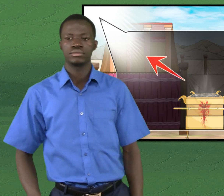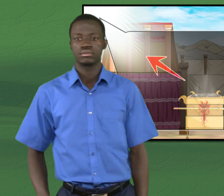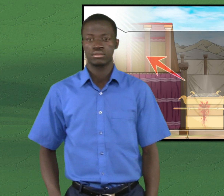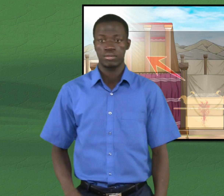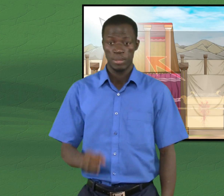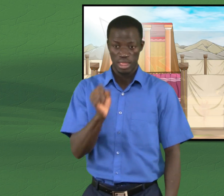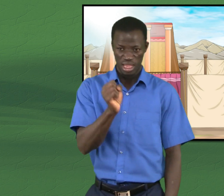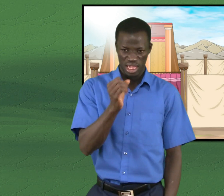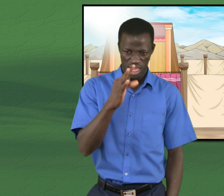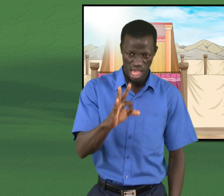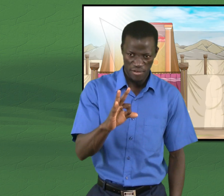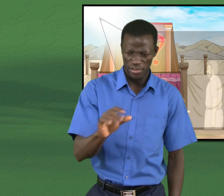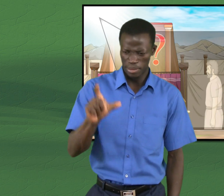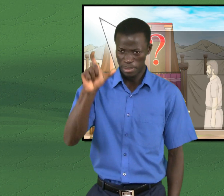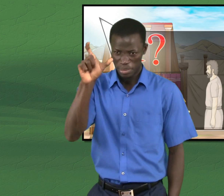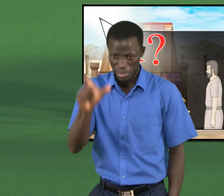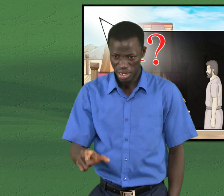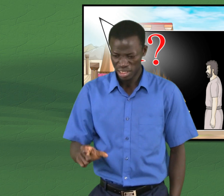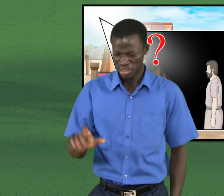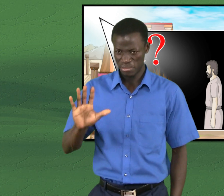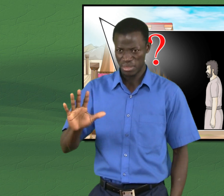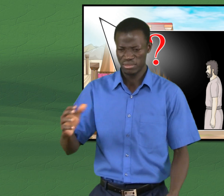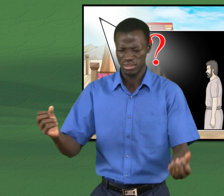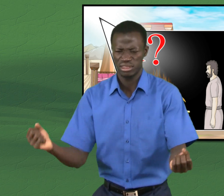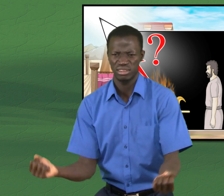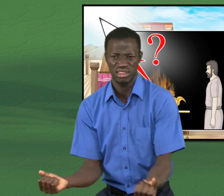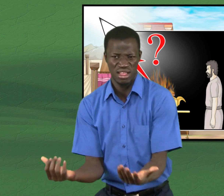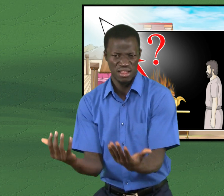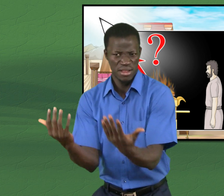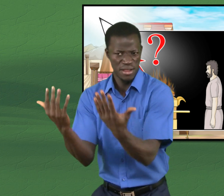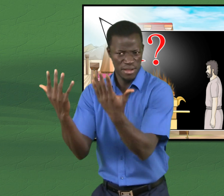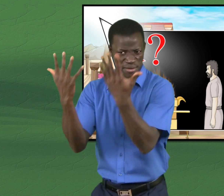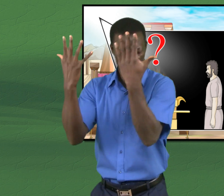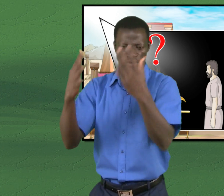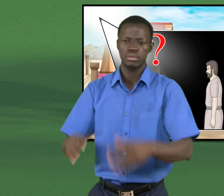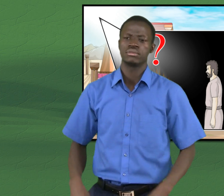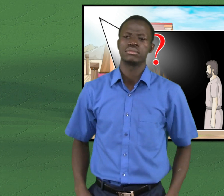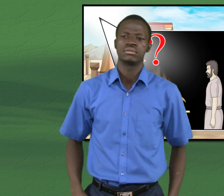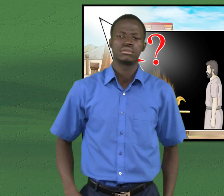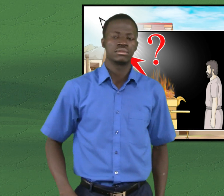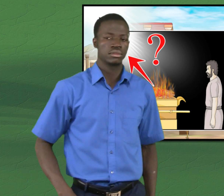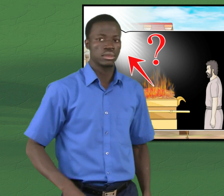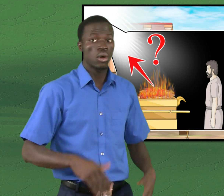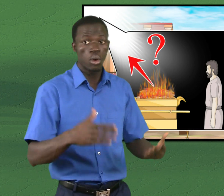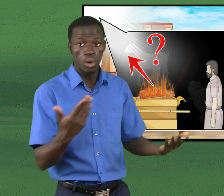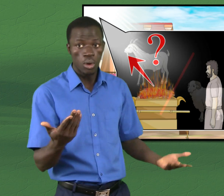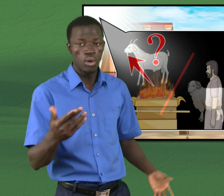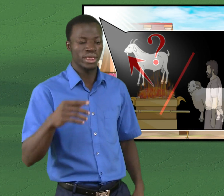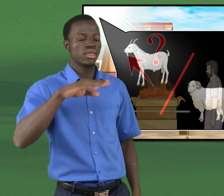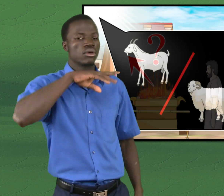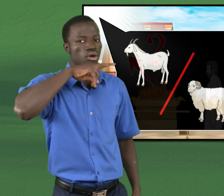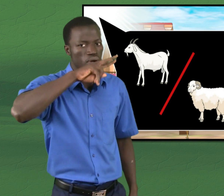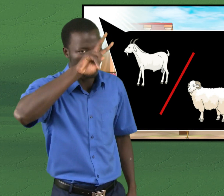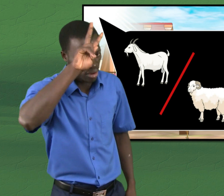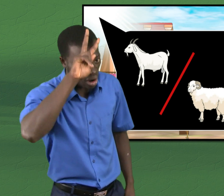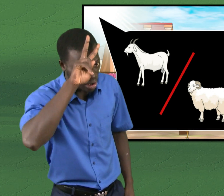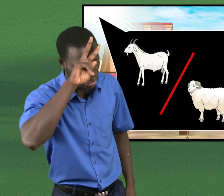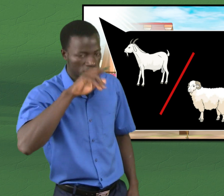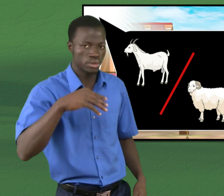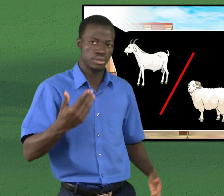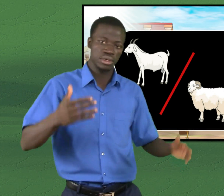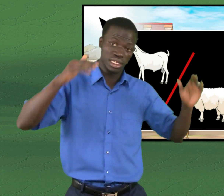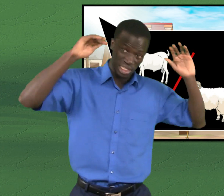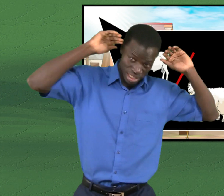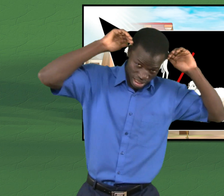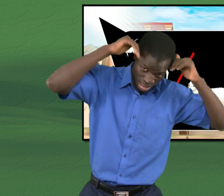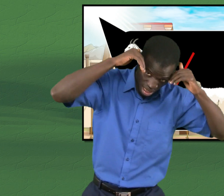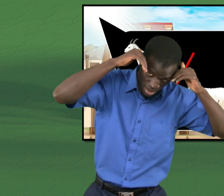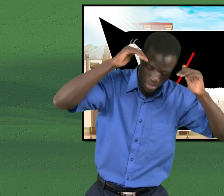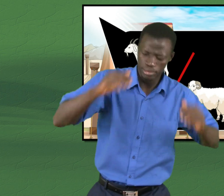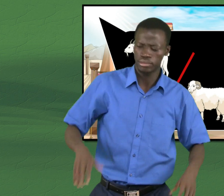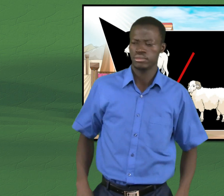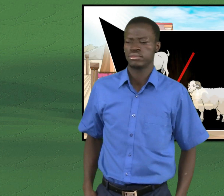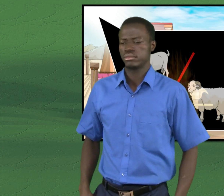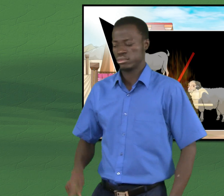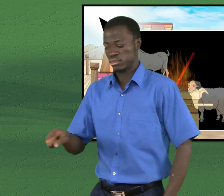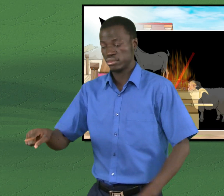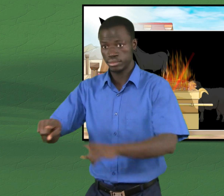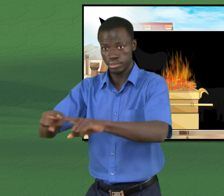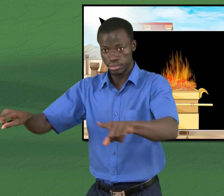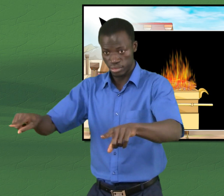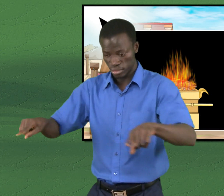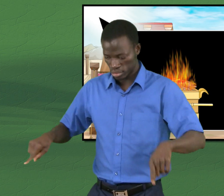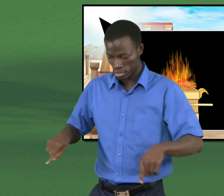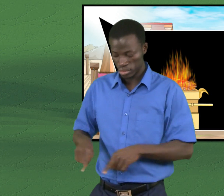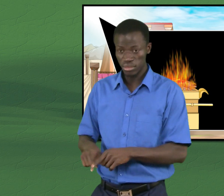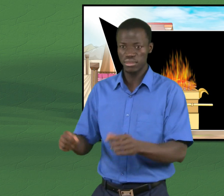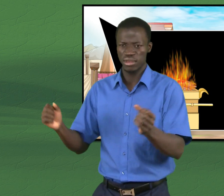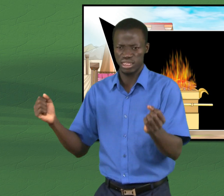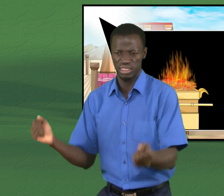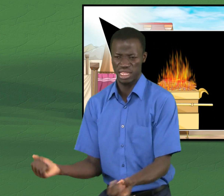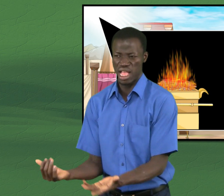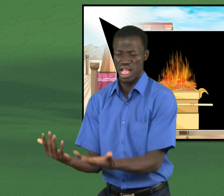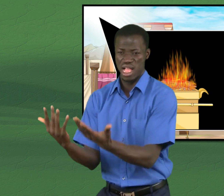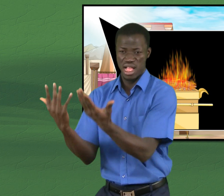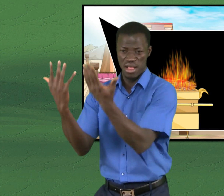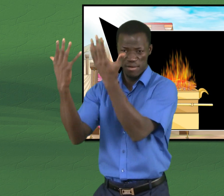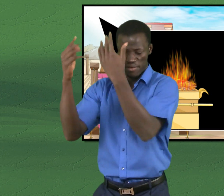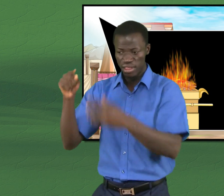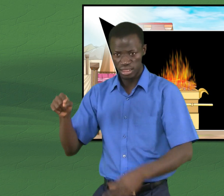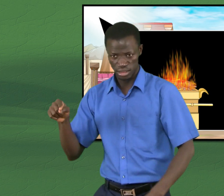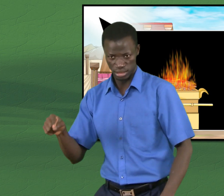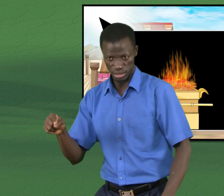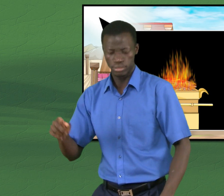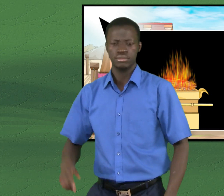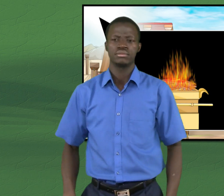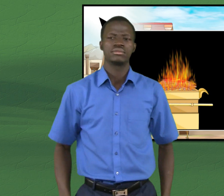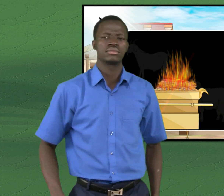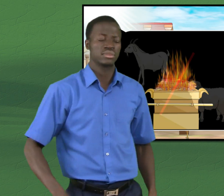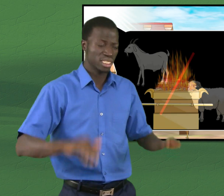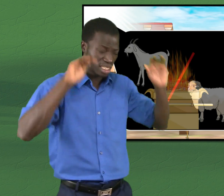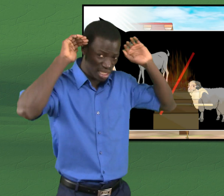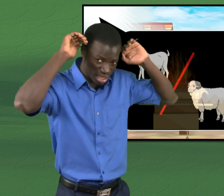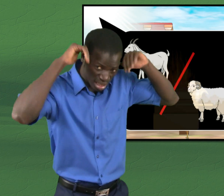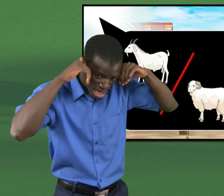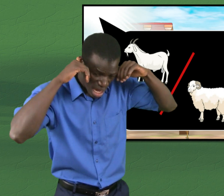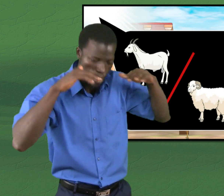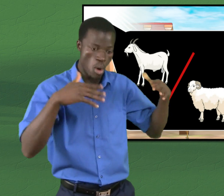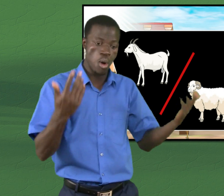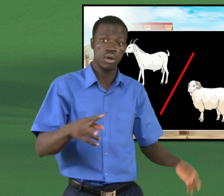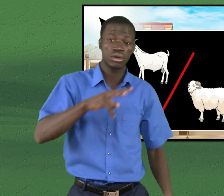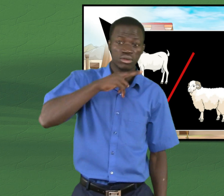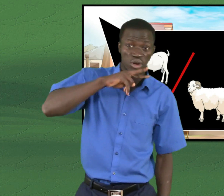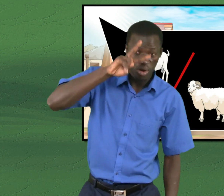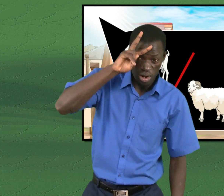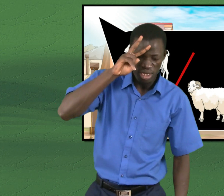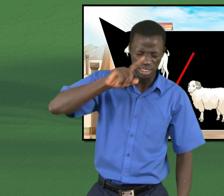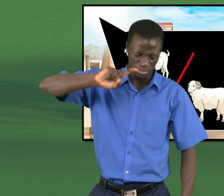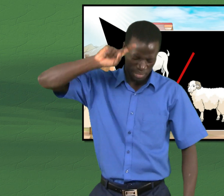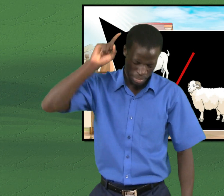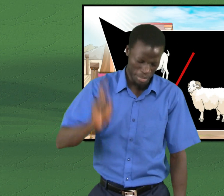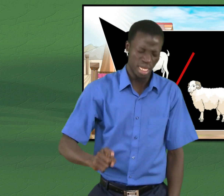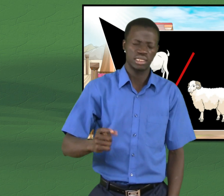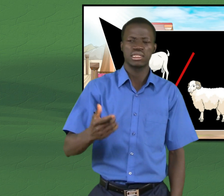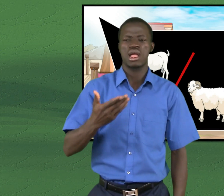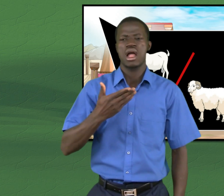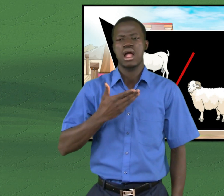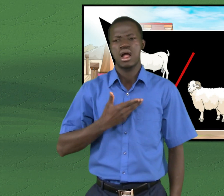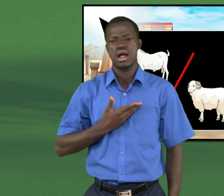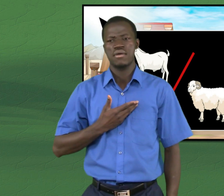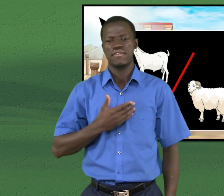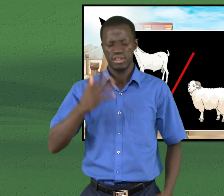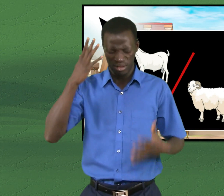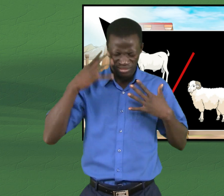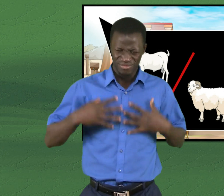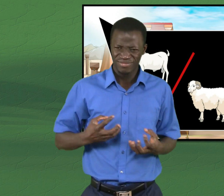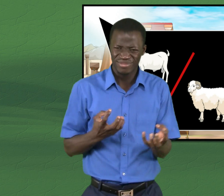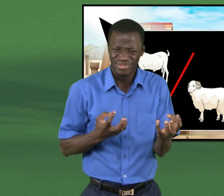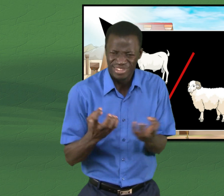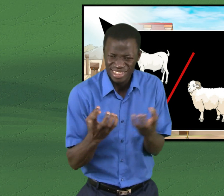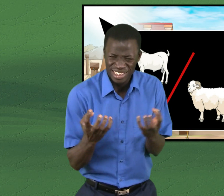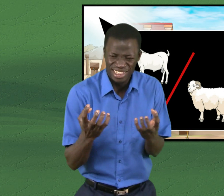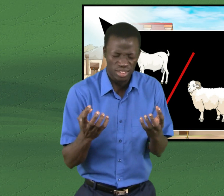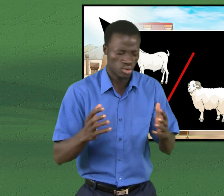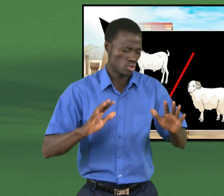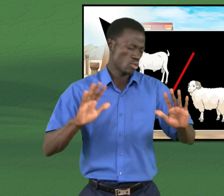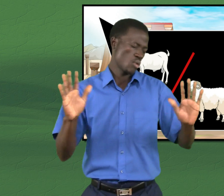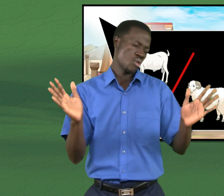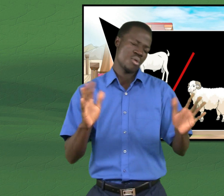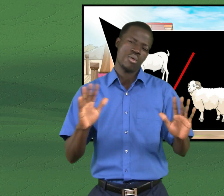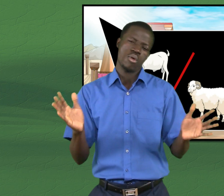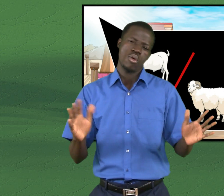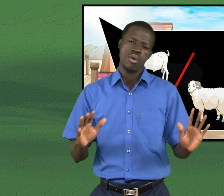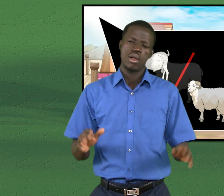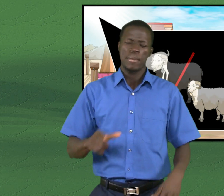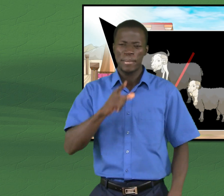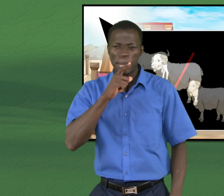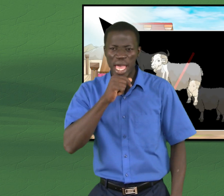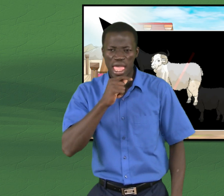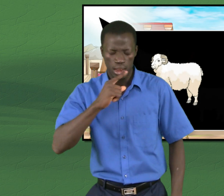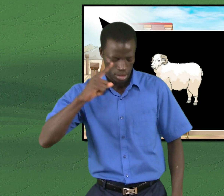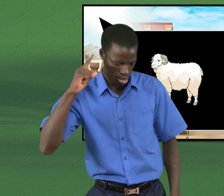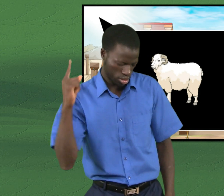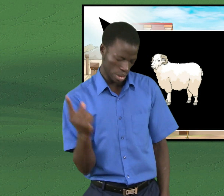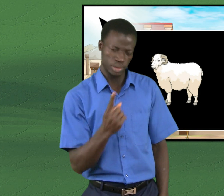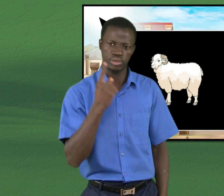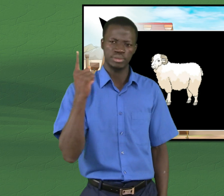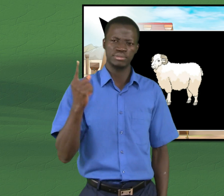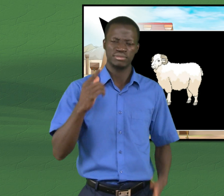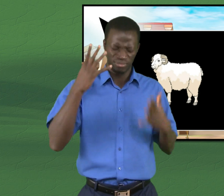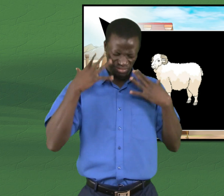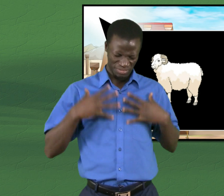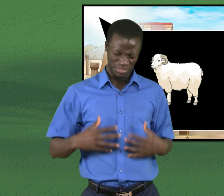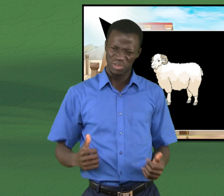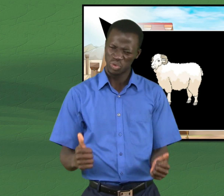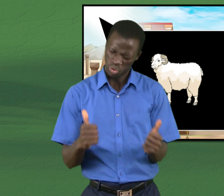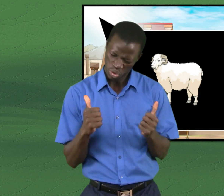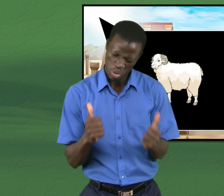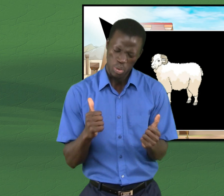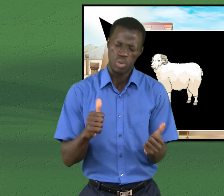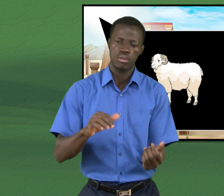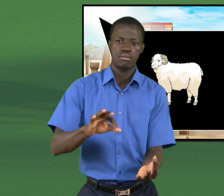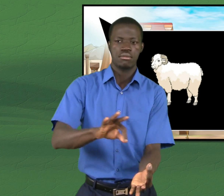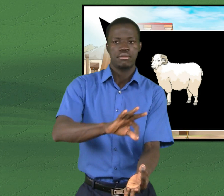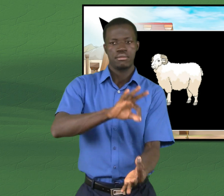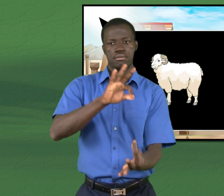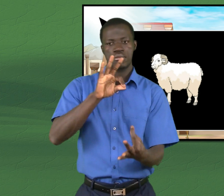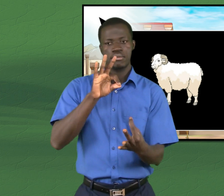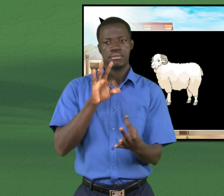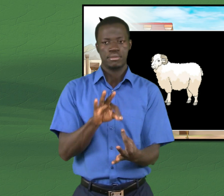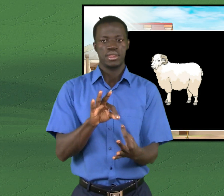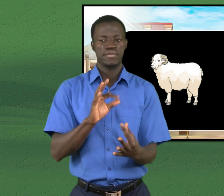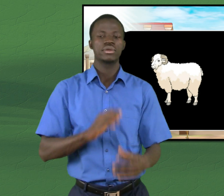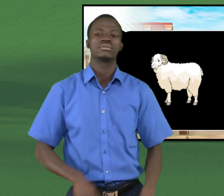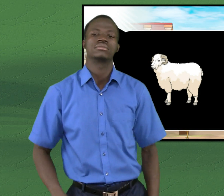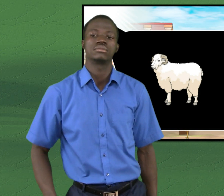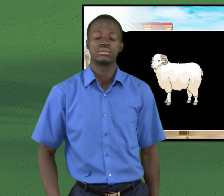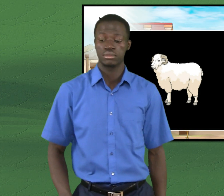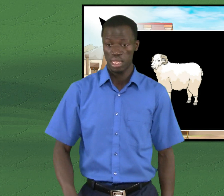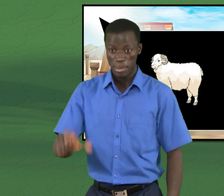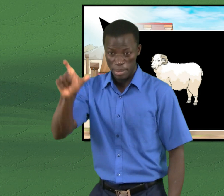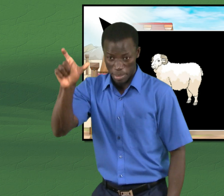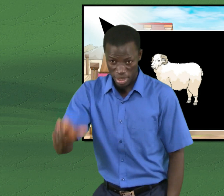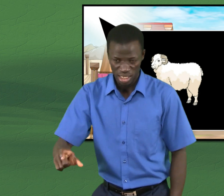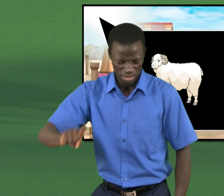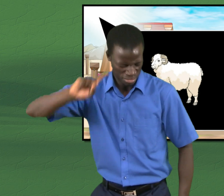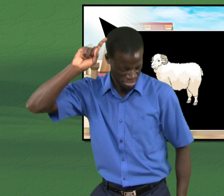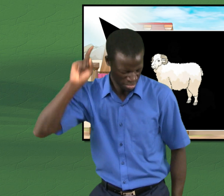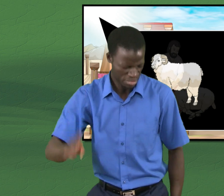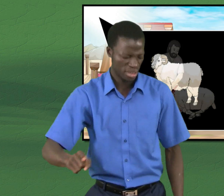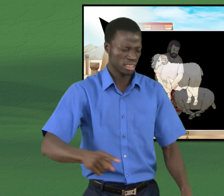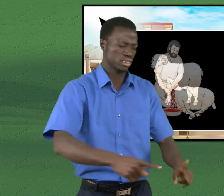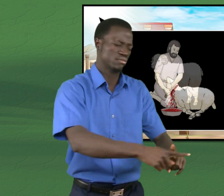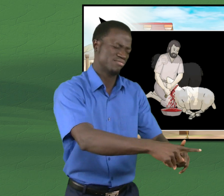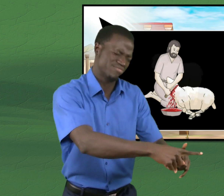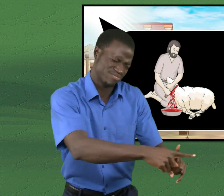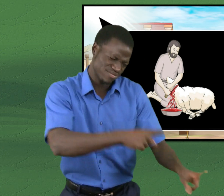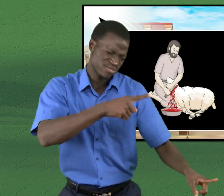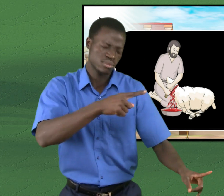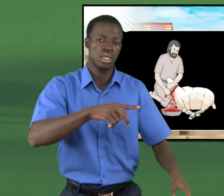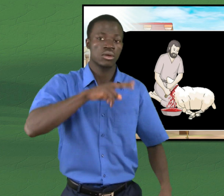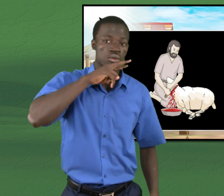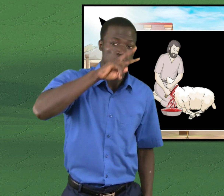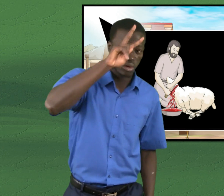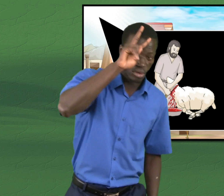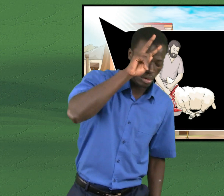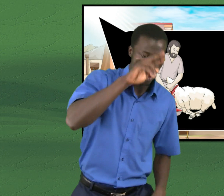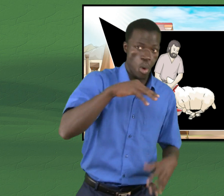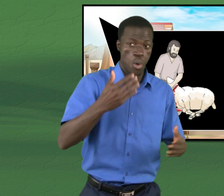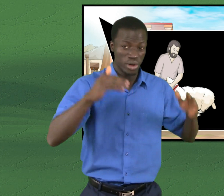If, however, one’s offering is a burnt offering from the flock—from the sheep or goats—he is to present an unblemished male.